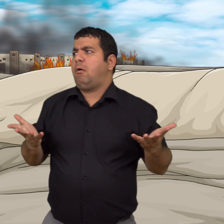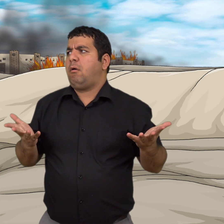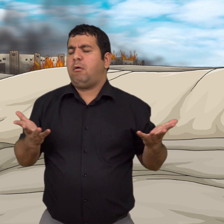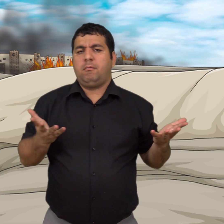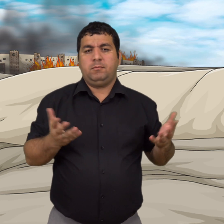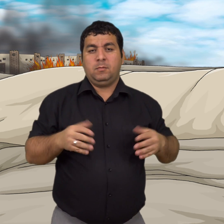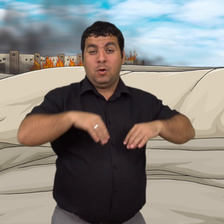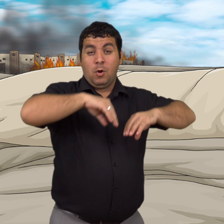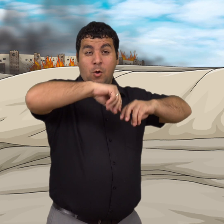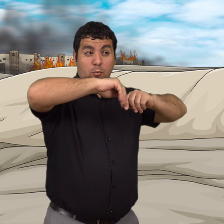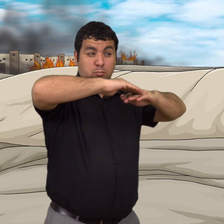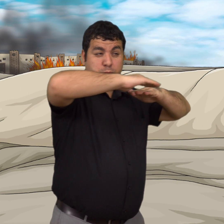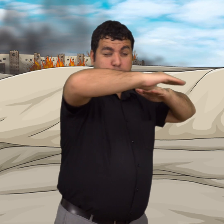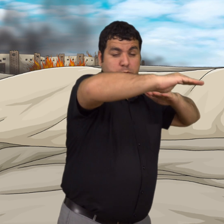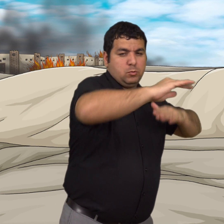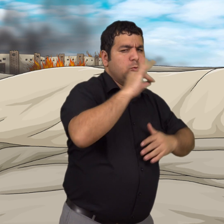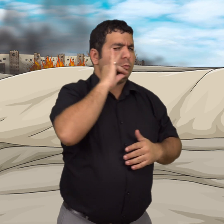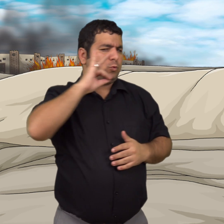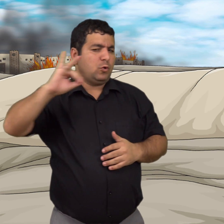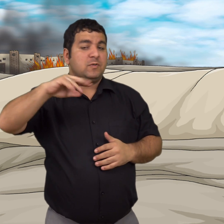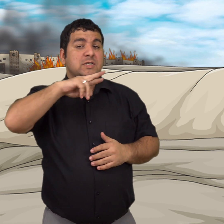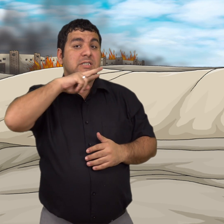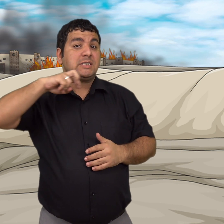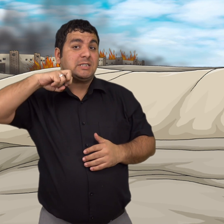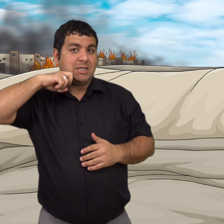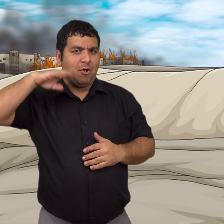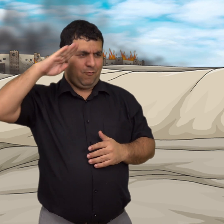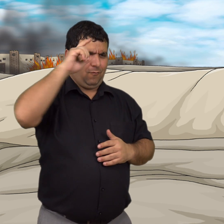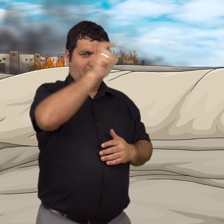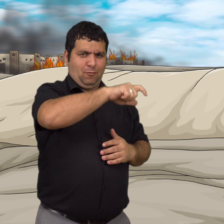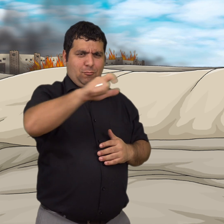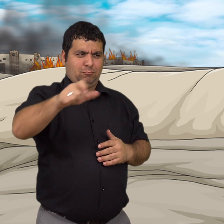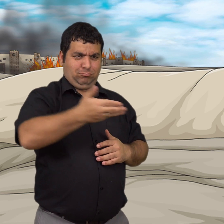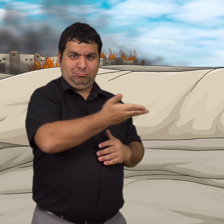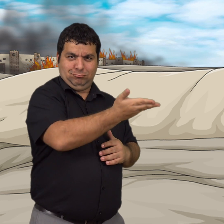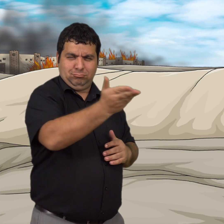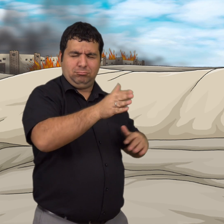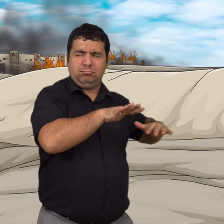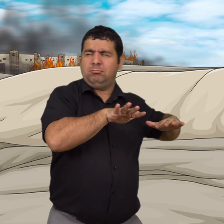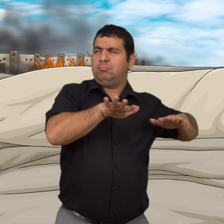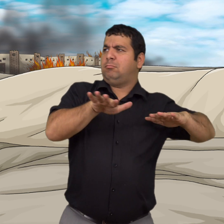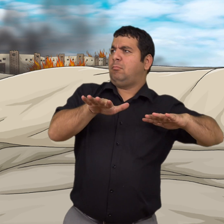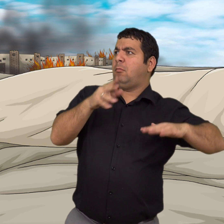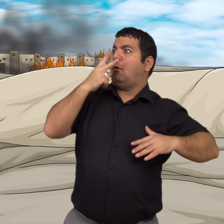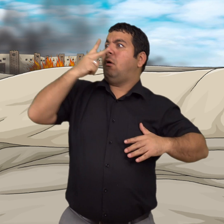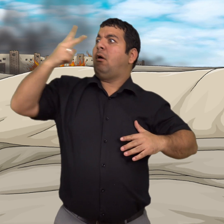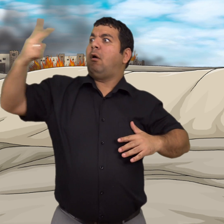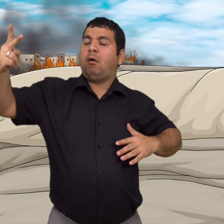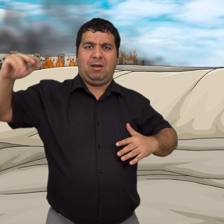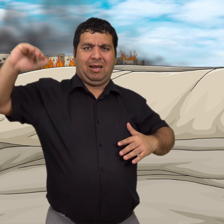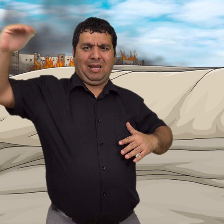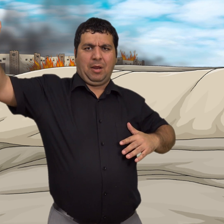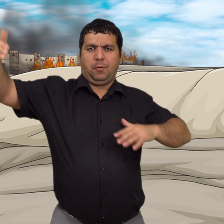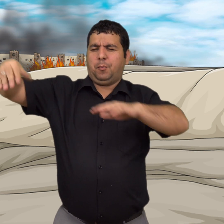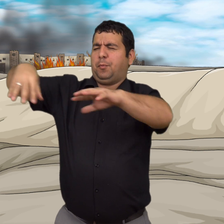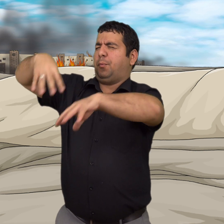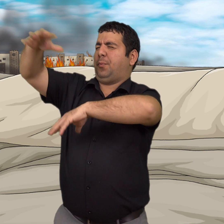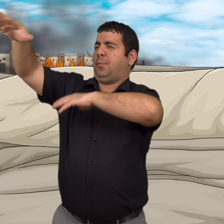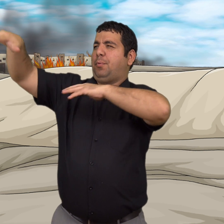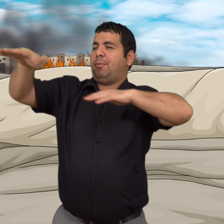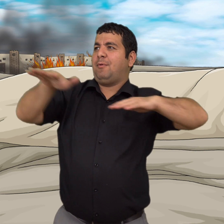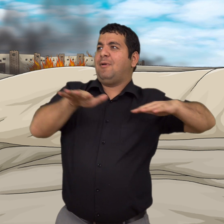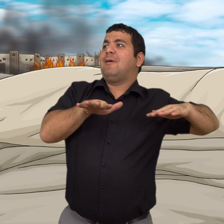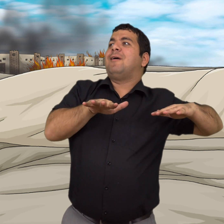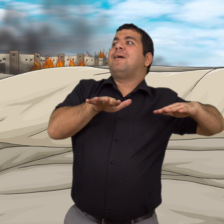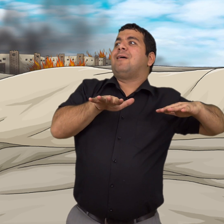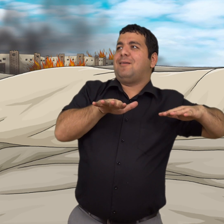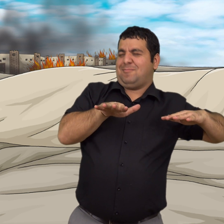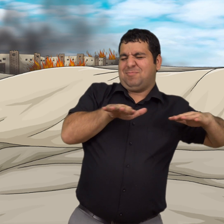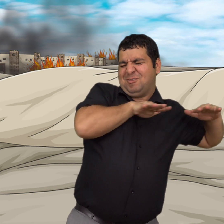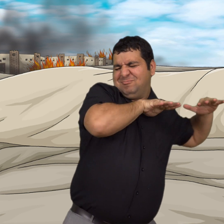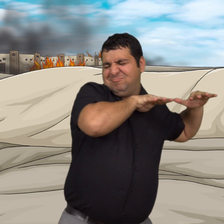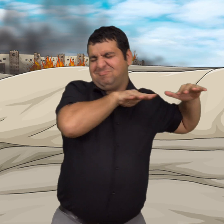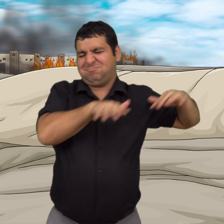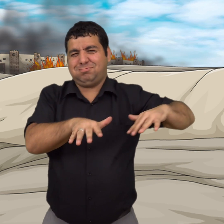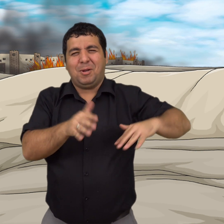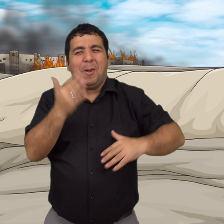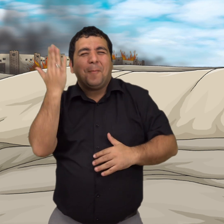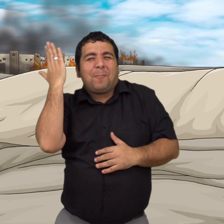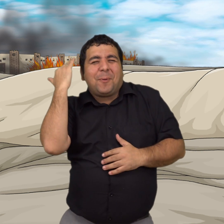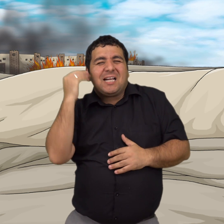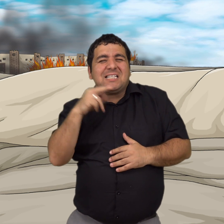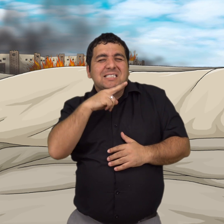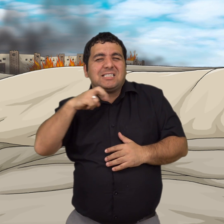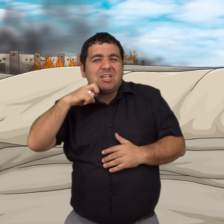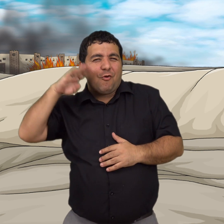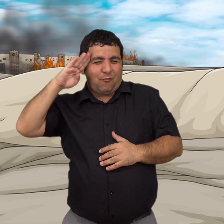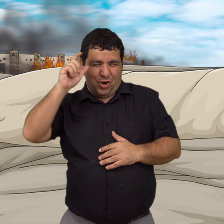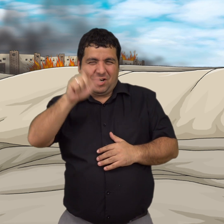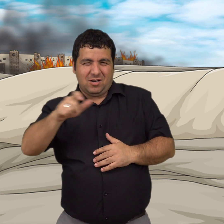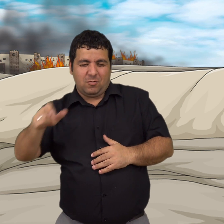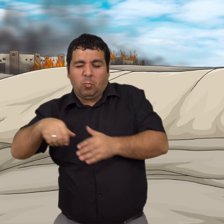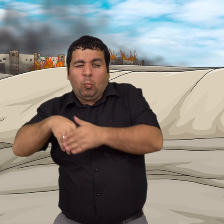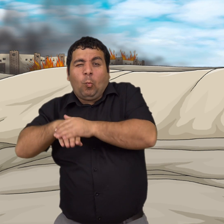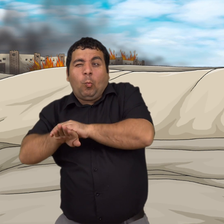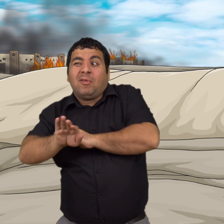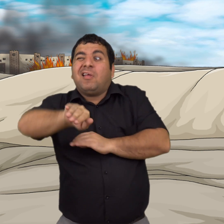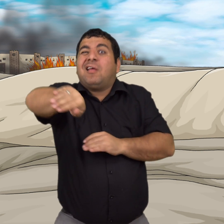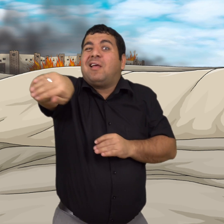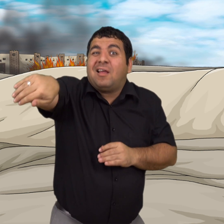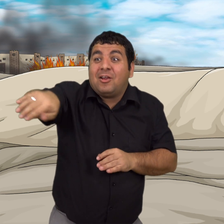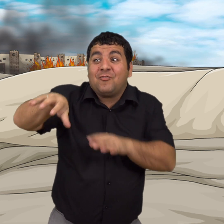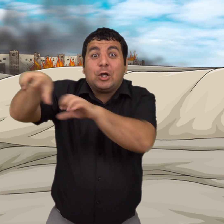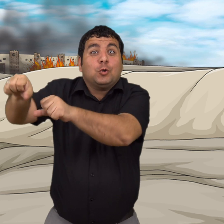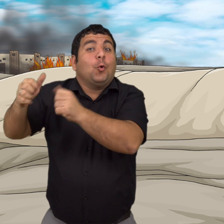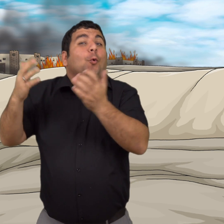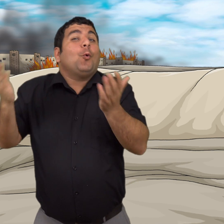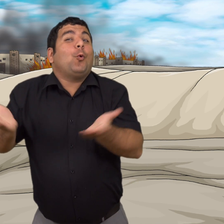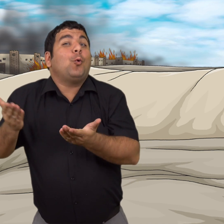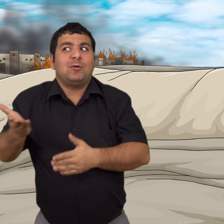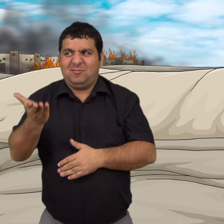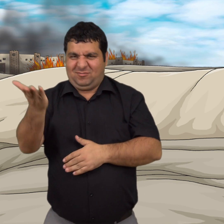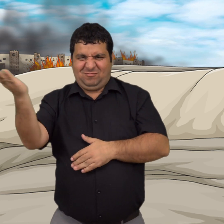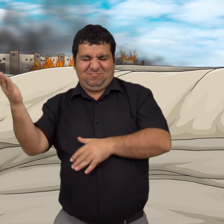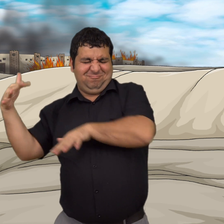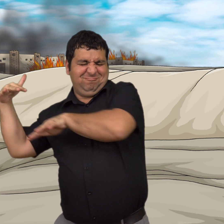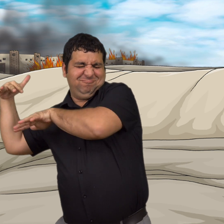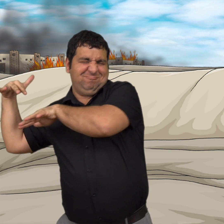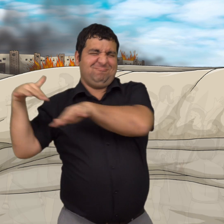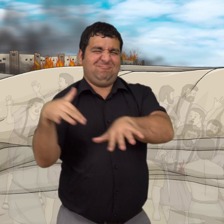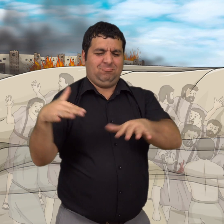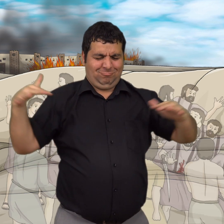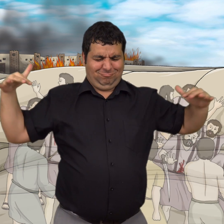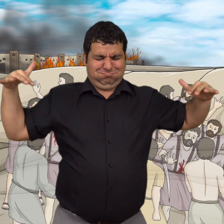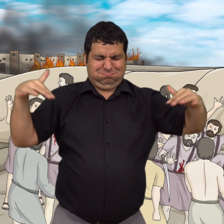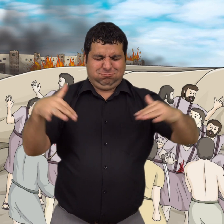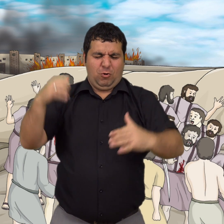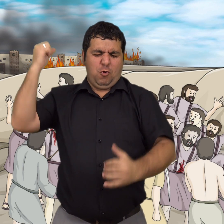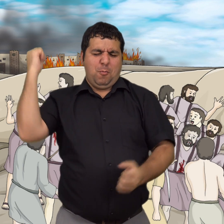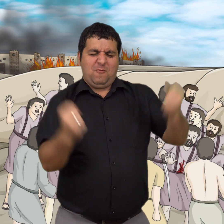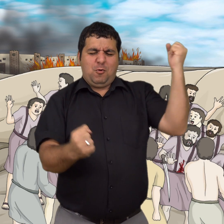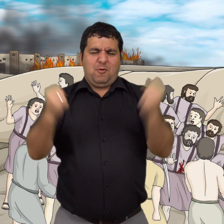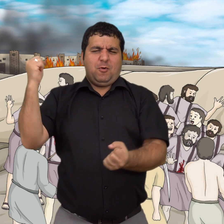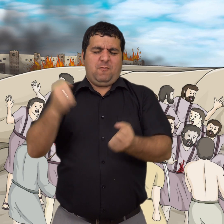They could not escape in any direction, and the troops who had fled to the wilderness now became the pursuers.